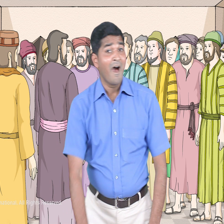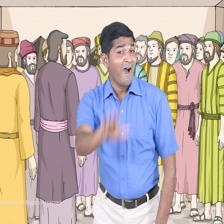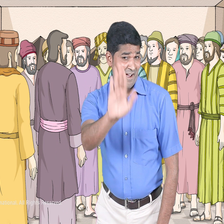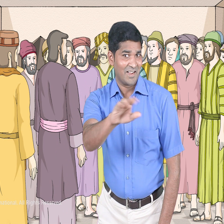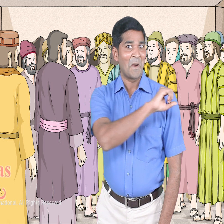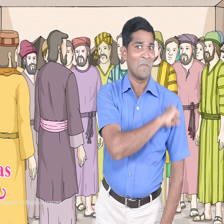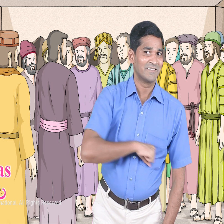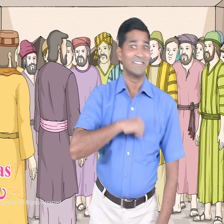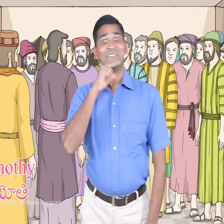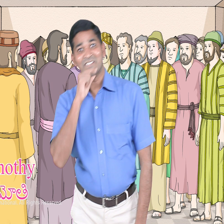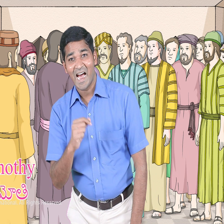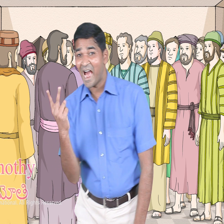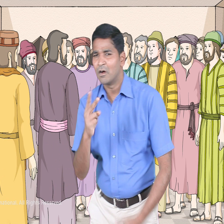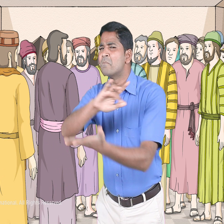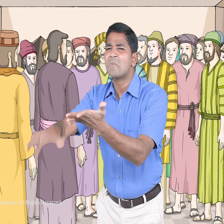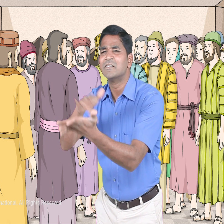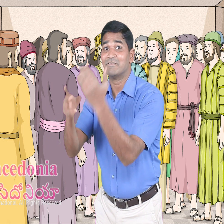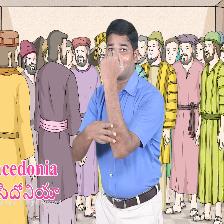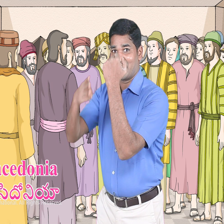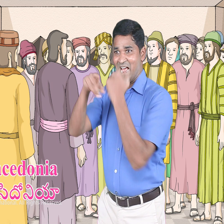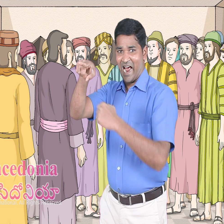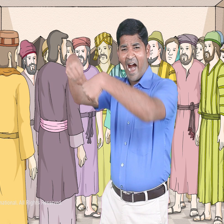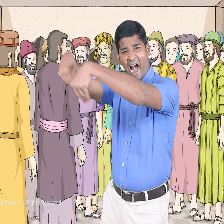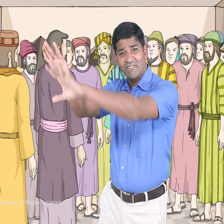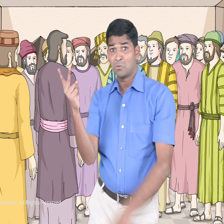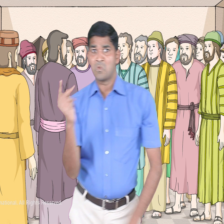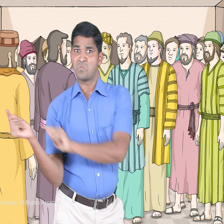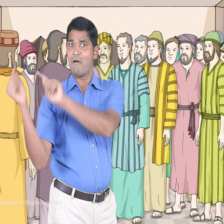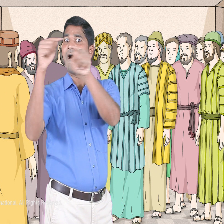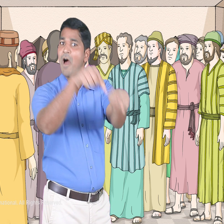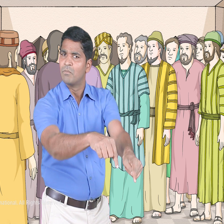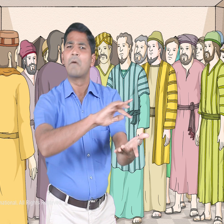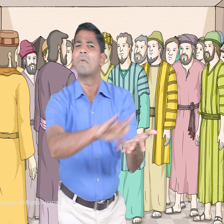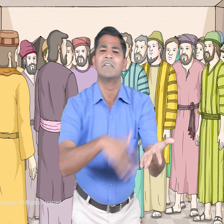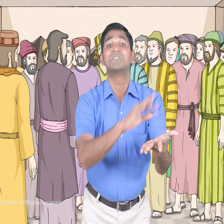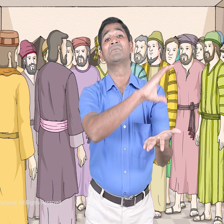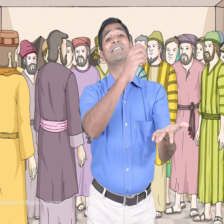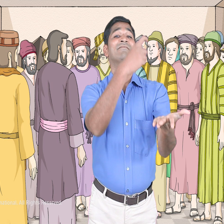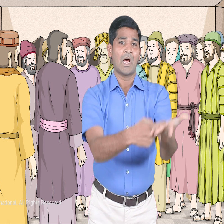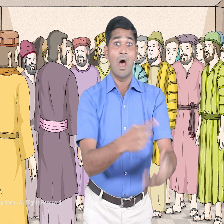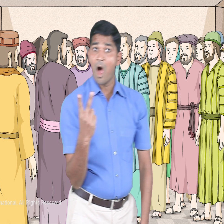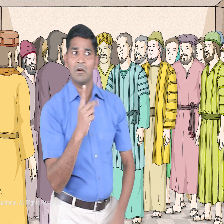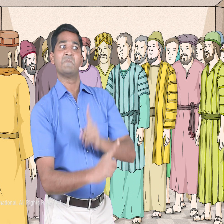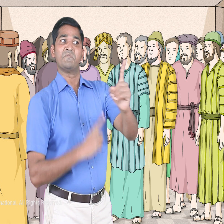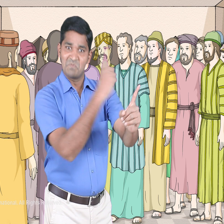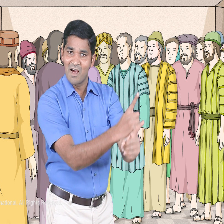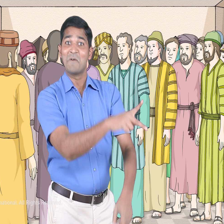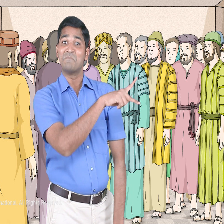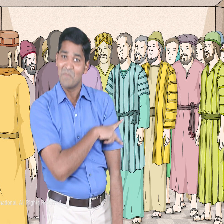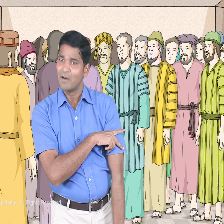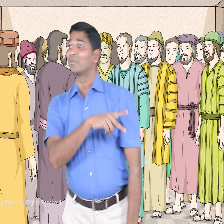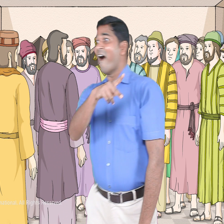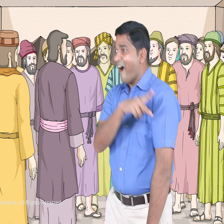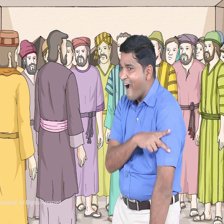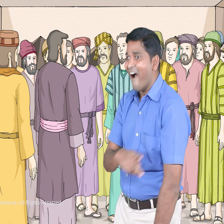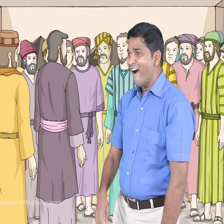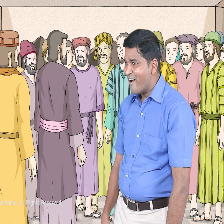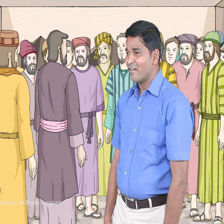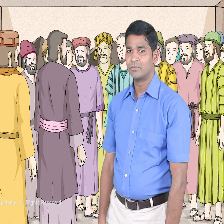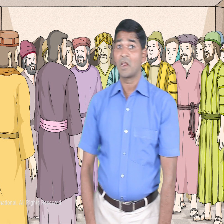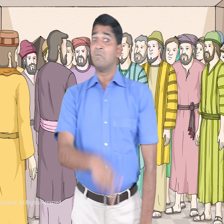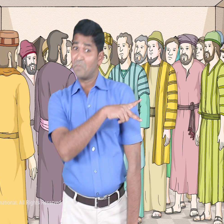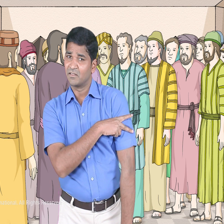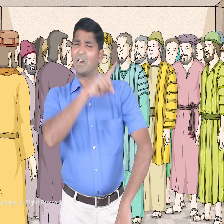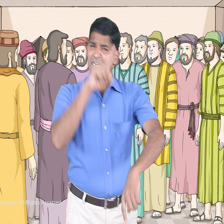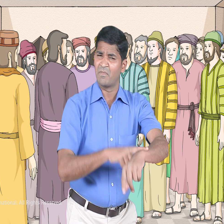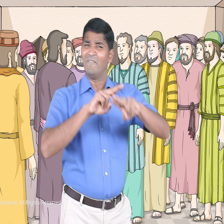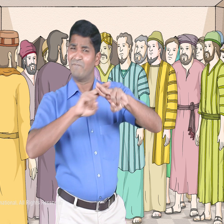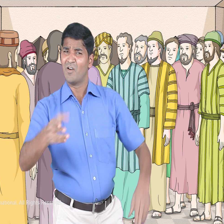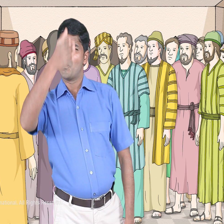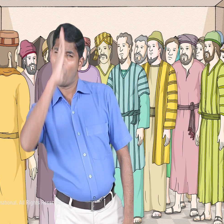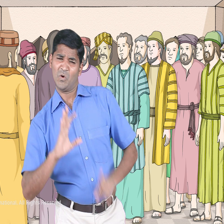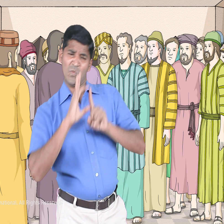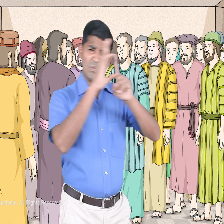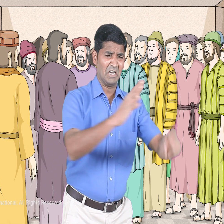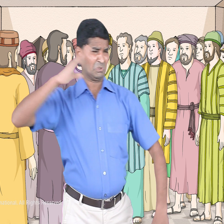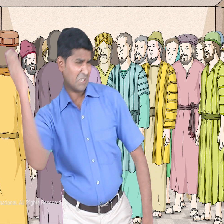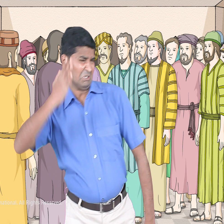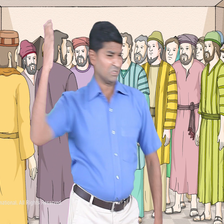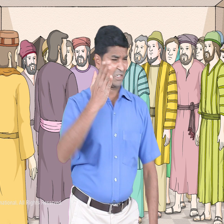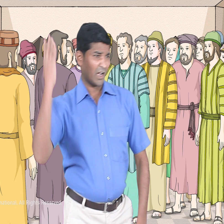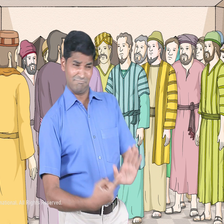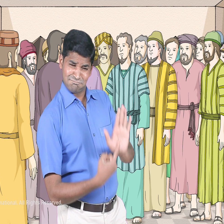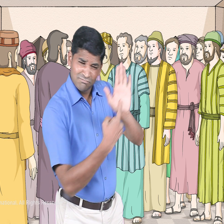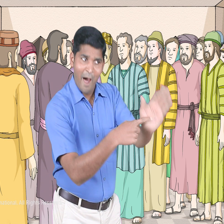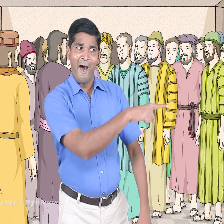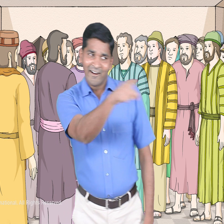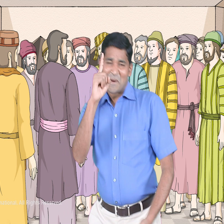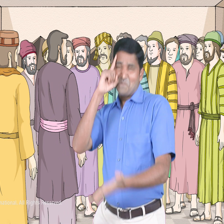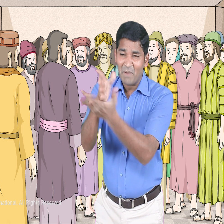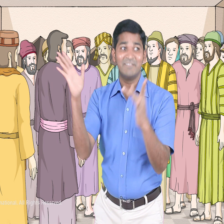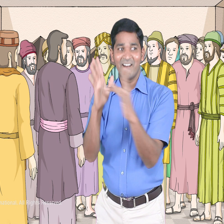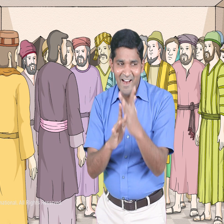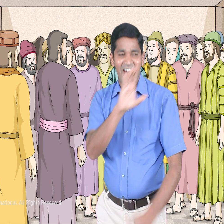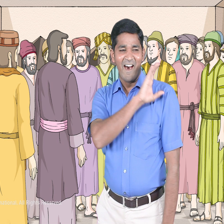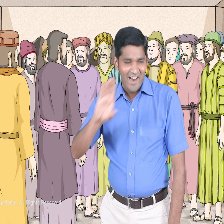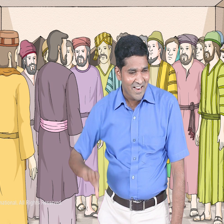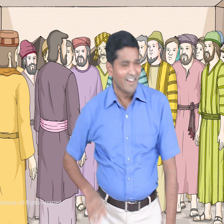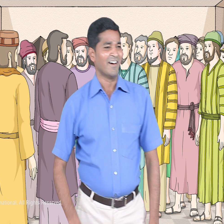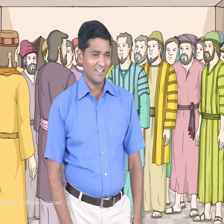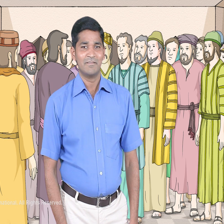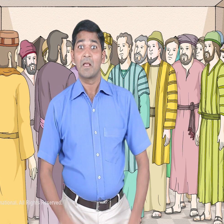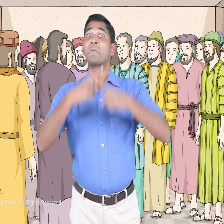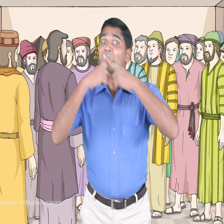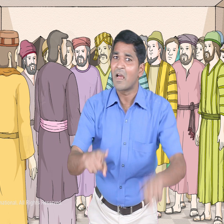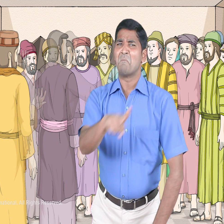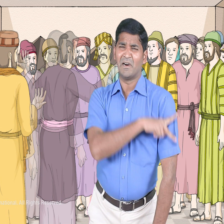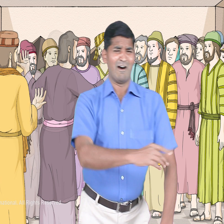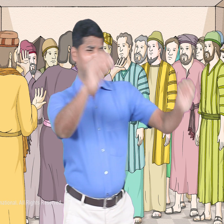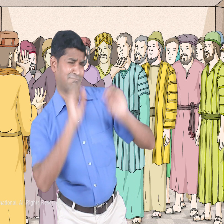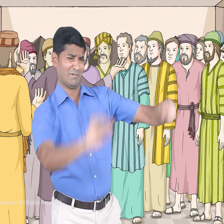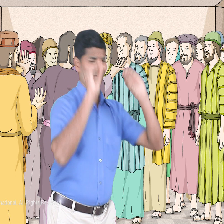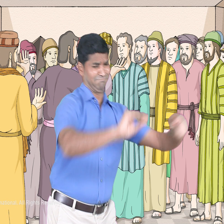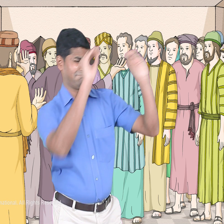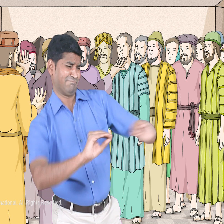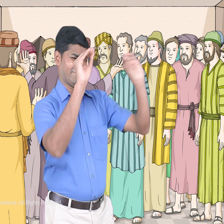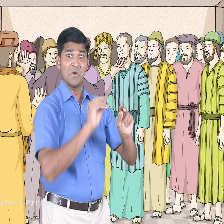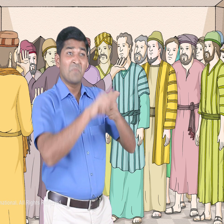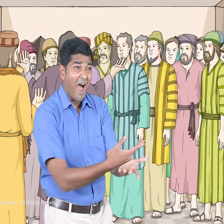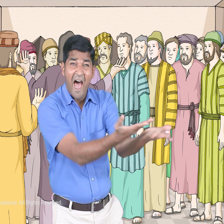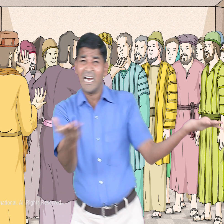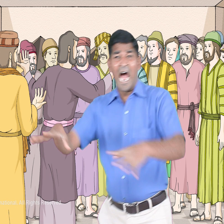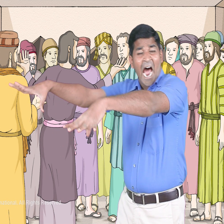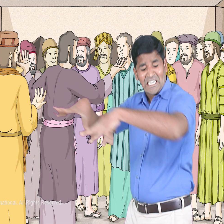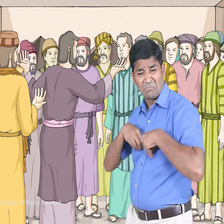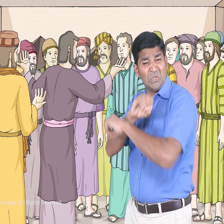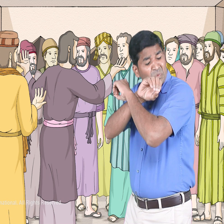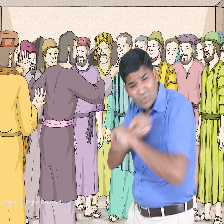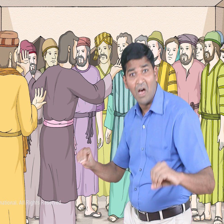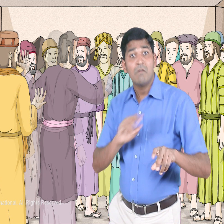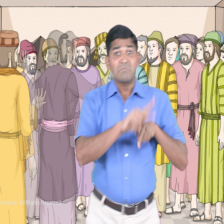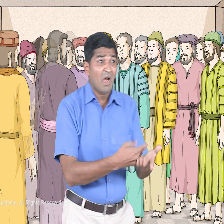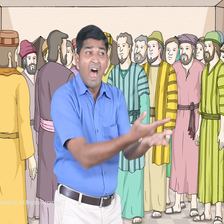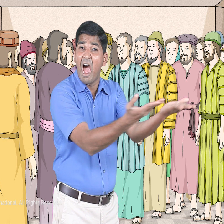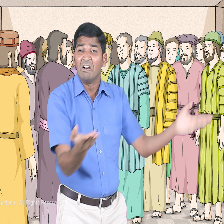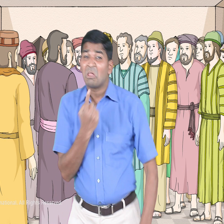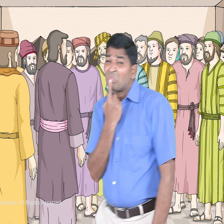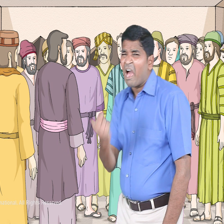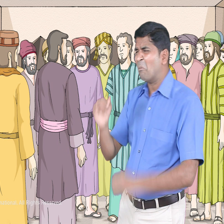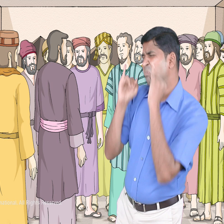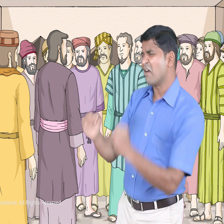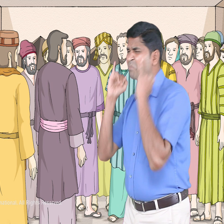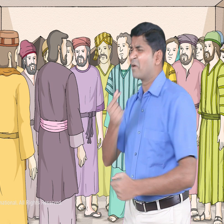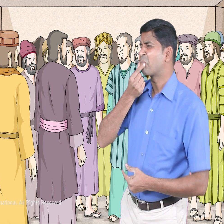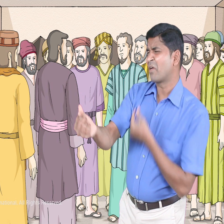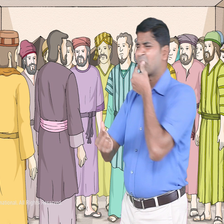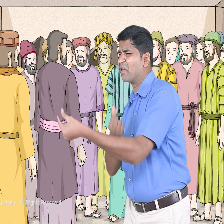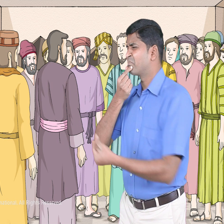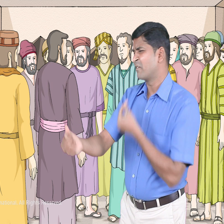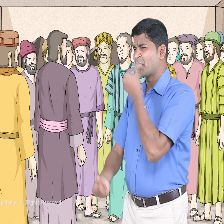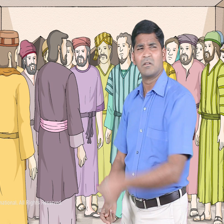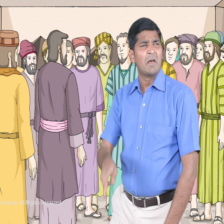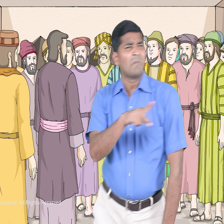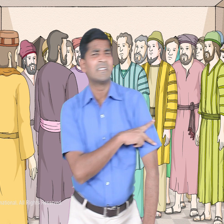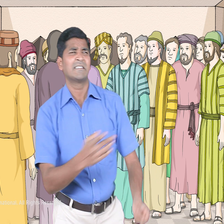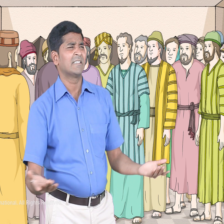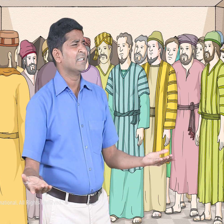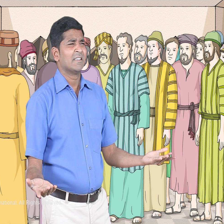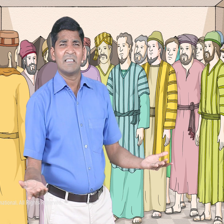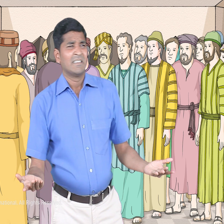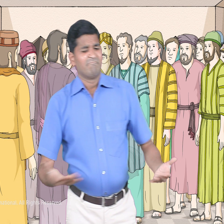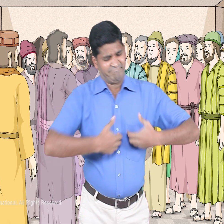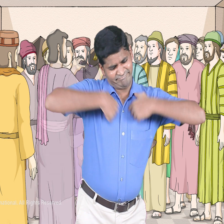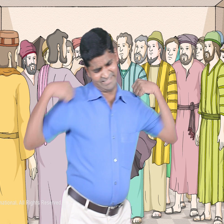And when Silas and Timothy came down from Macedonia, Paul devoted himself fully to the word, testifying to the Jews that Jesus is the Christ.